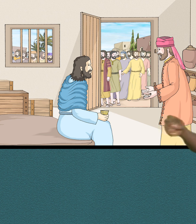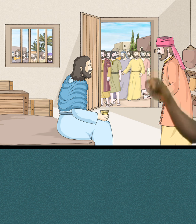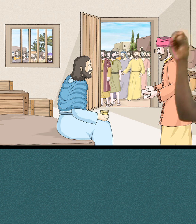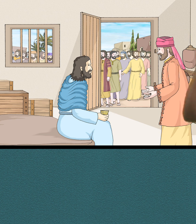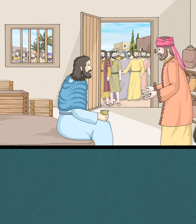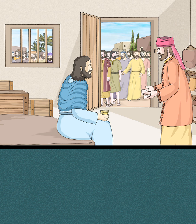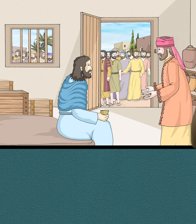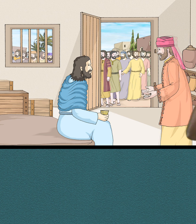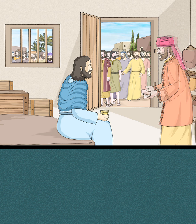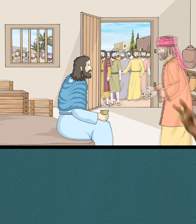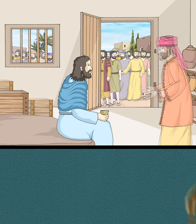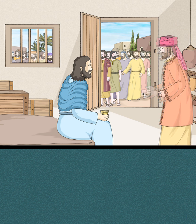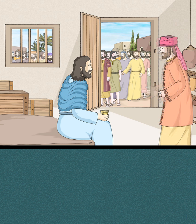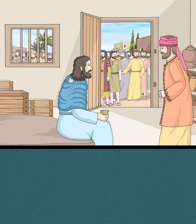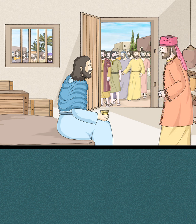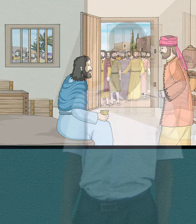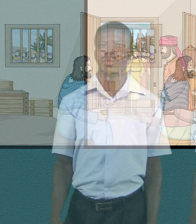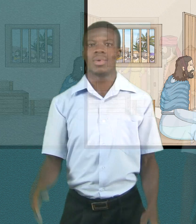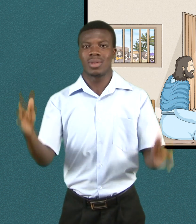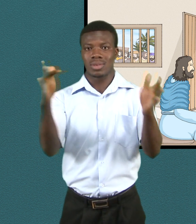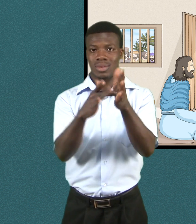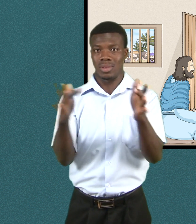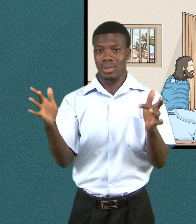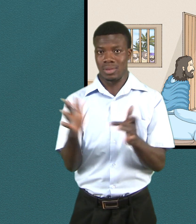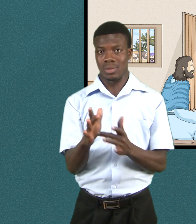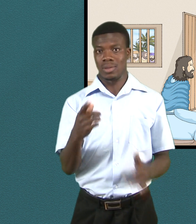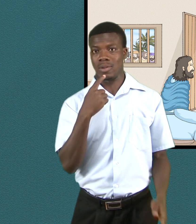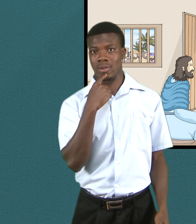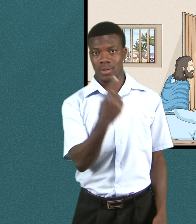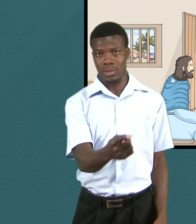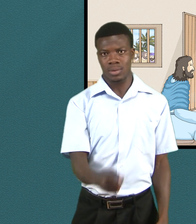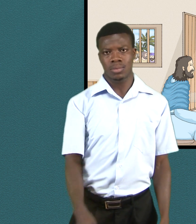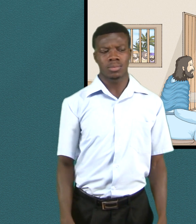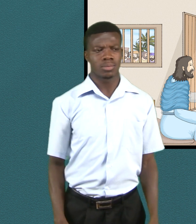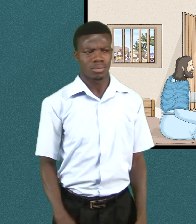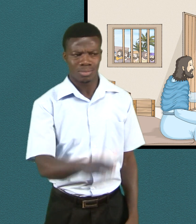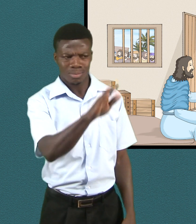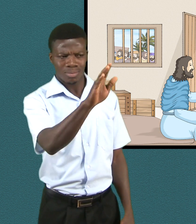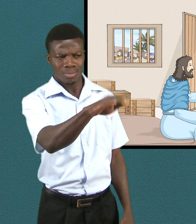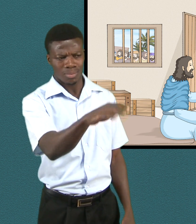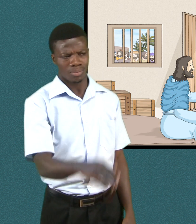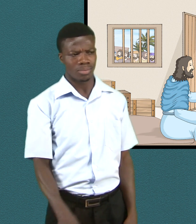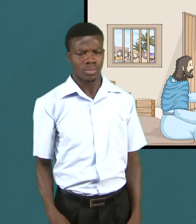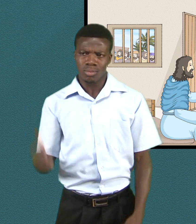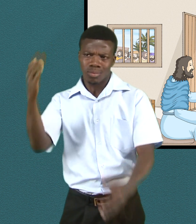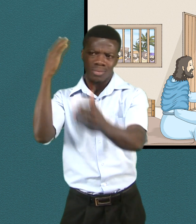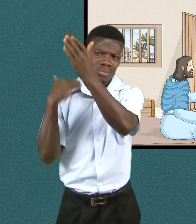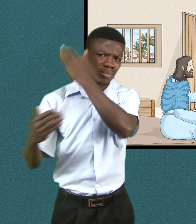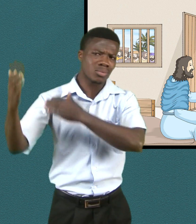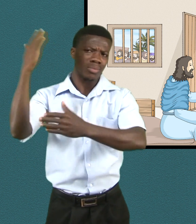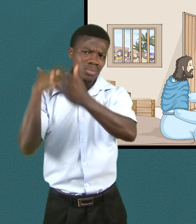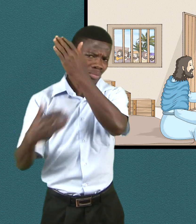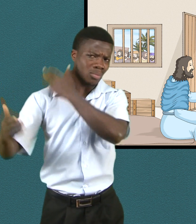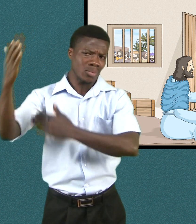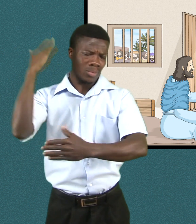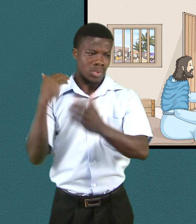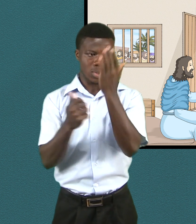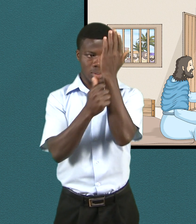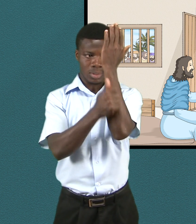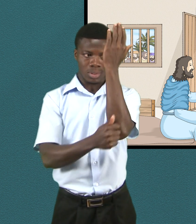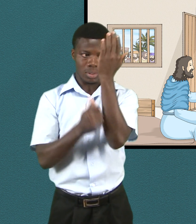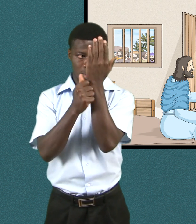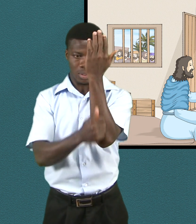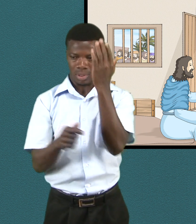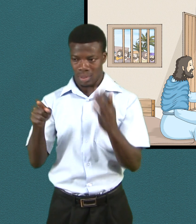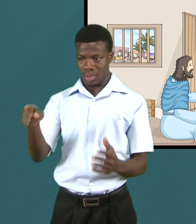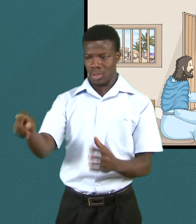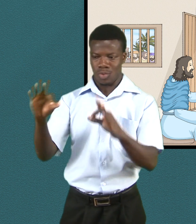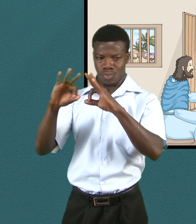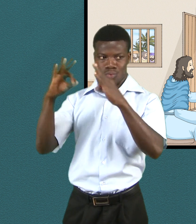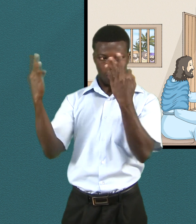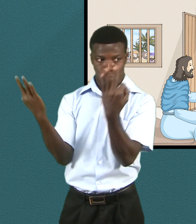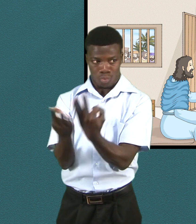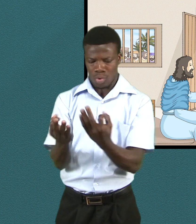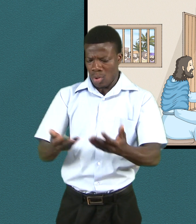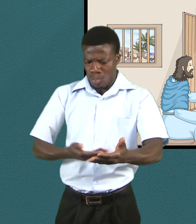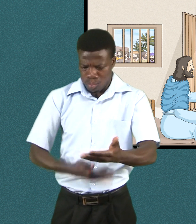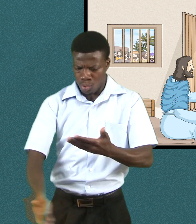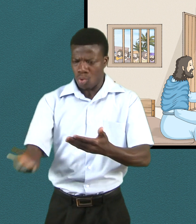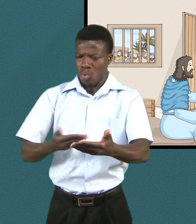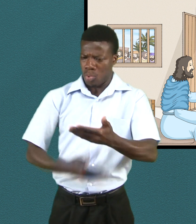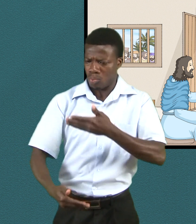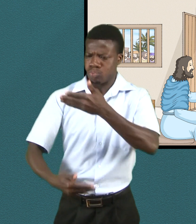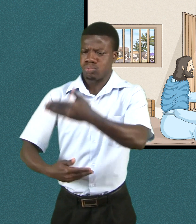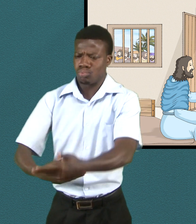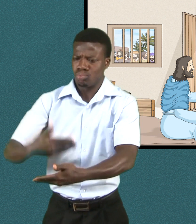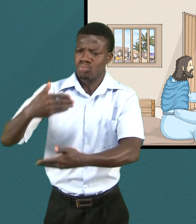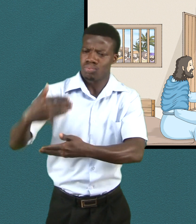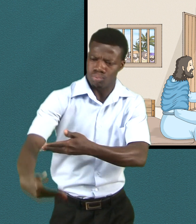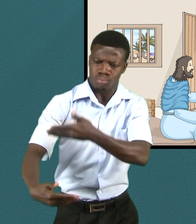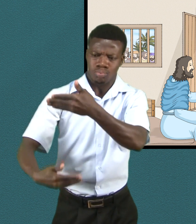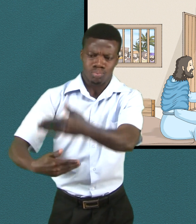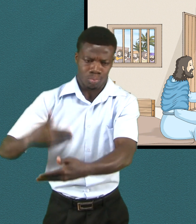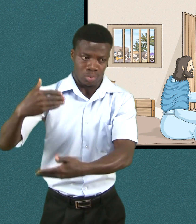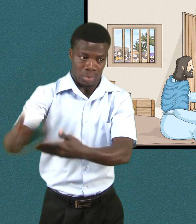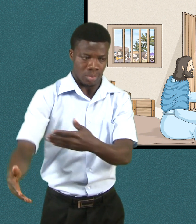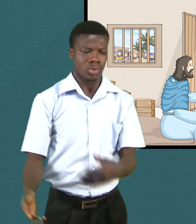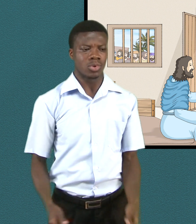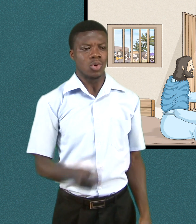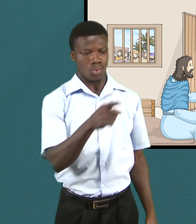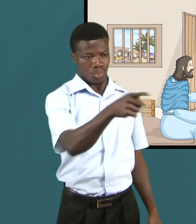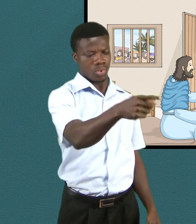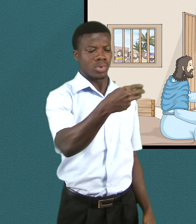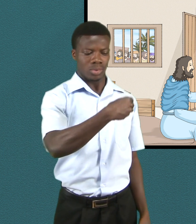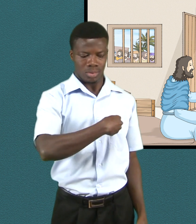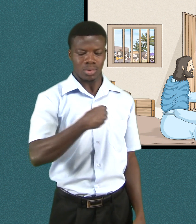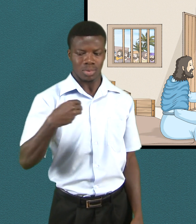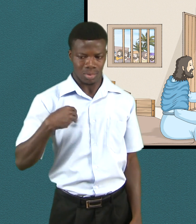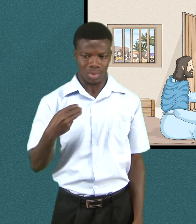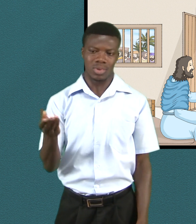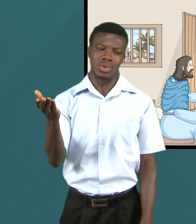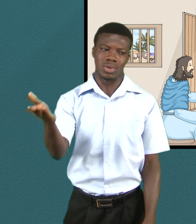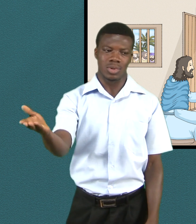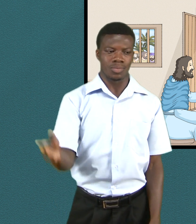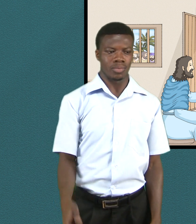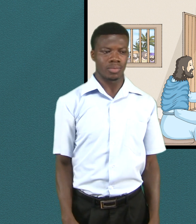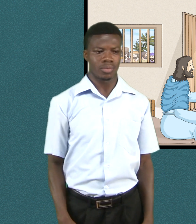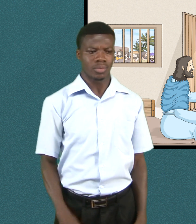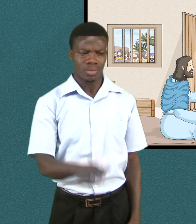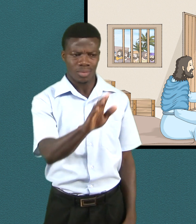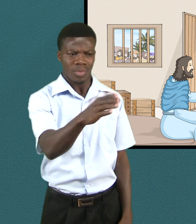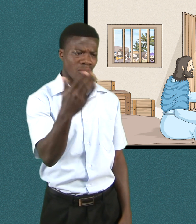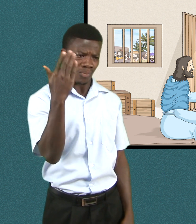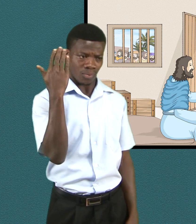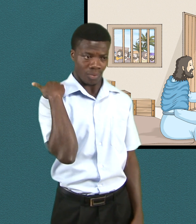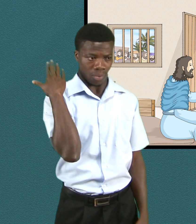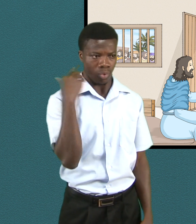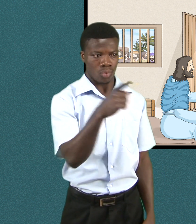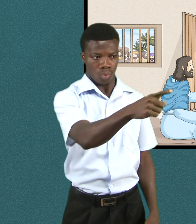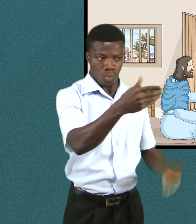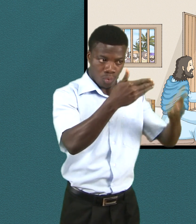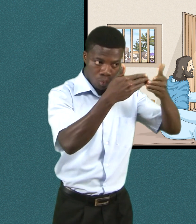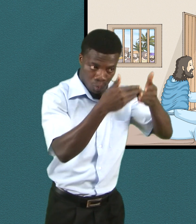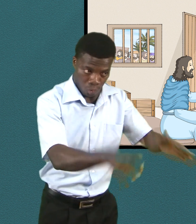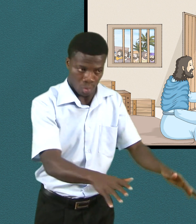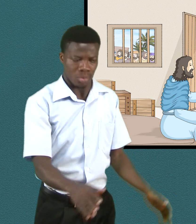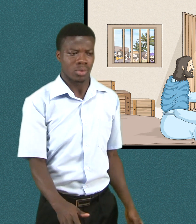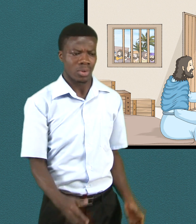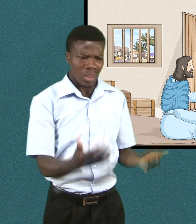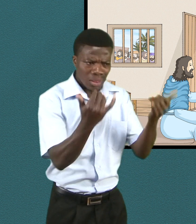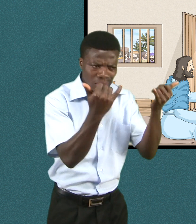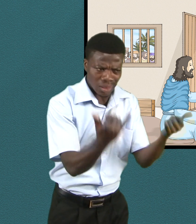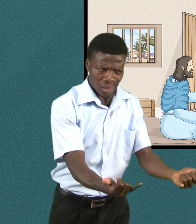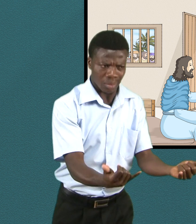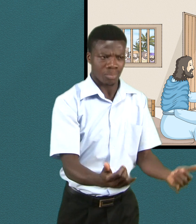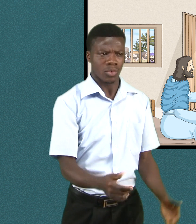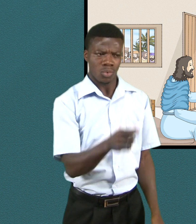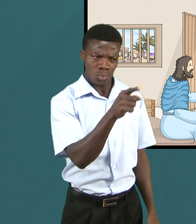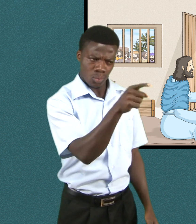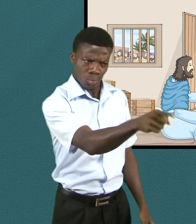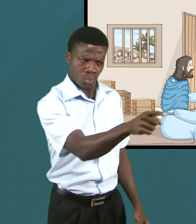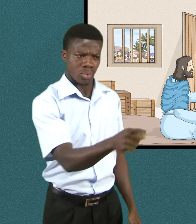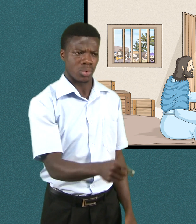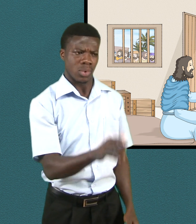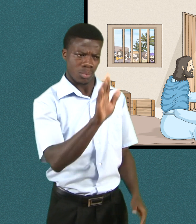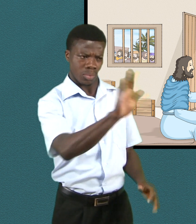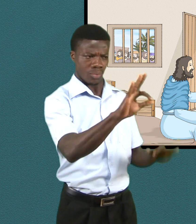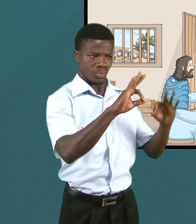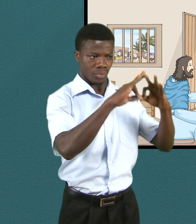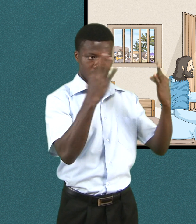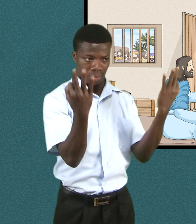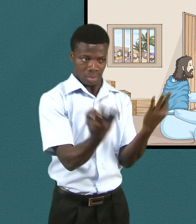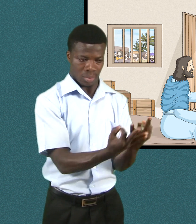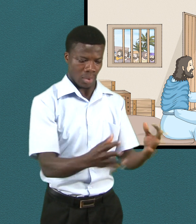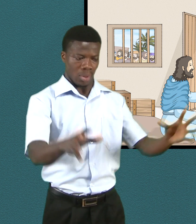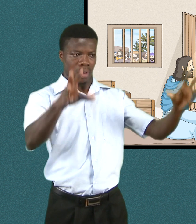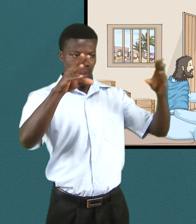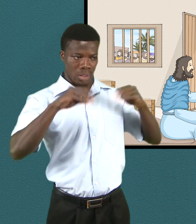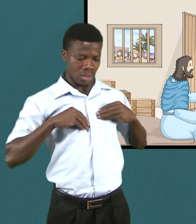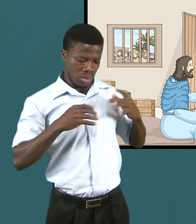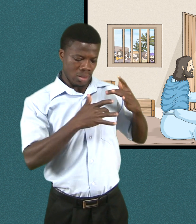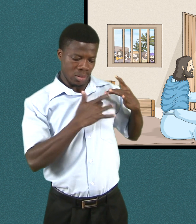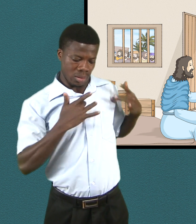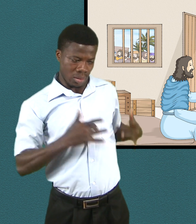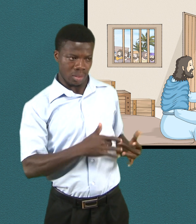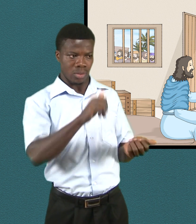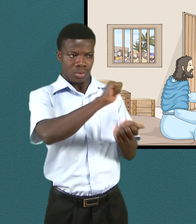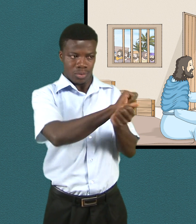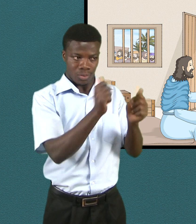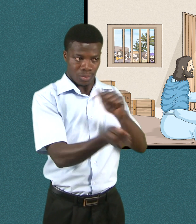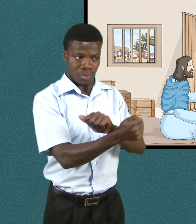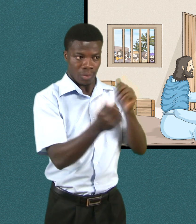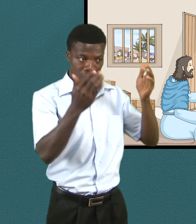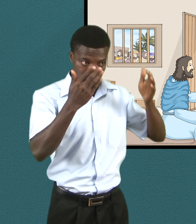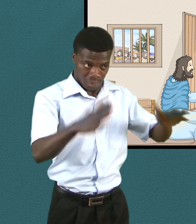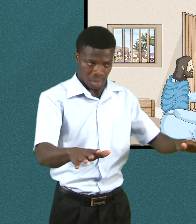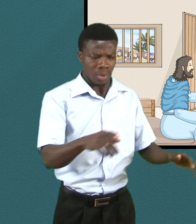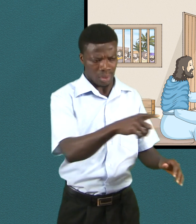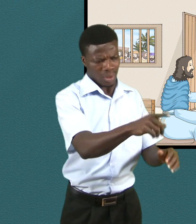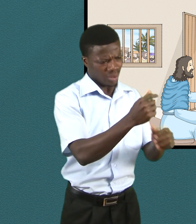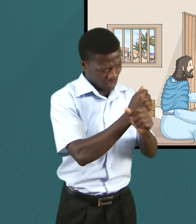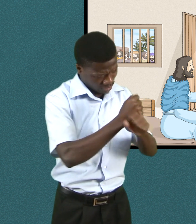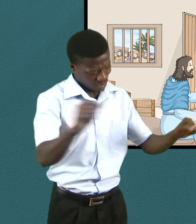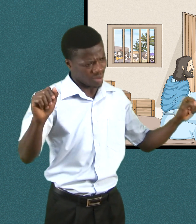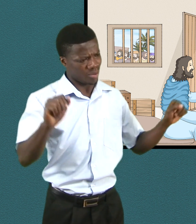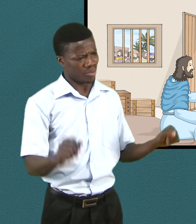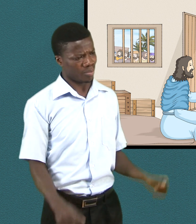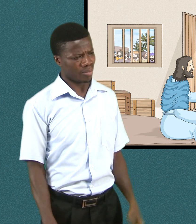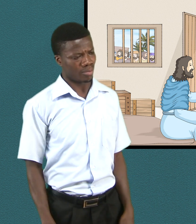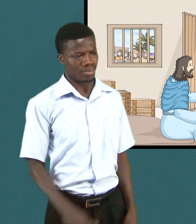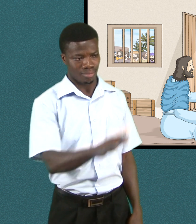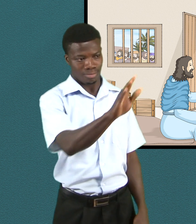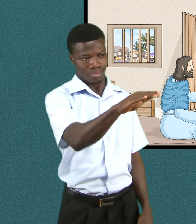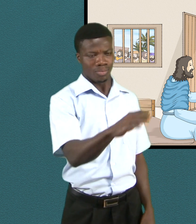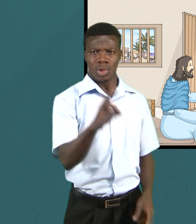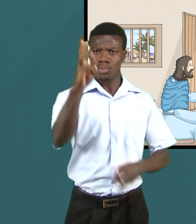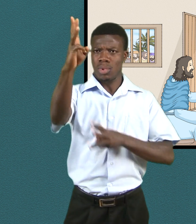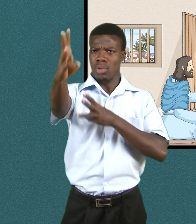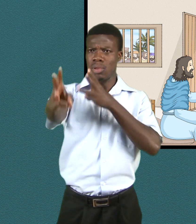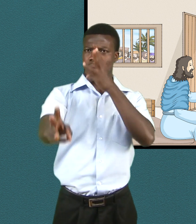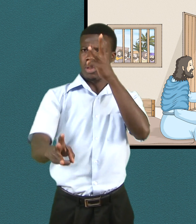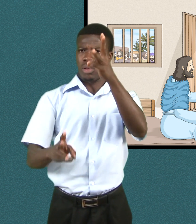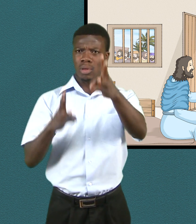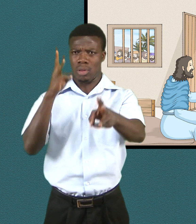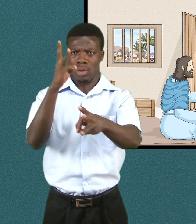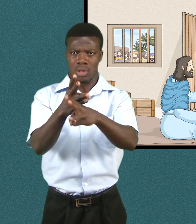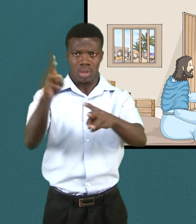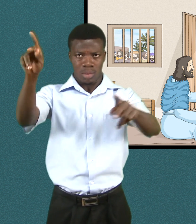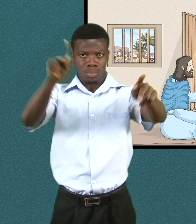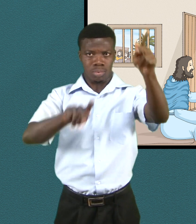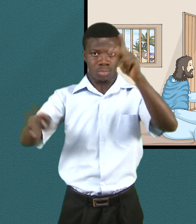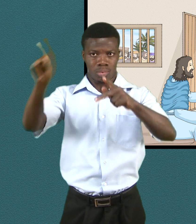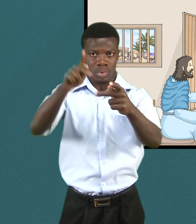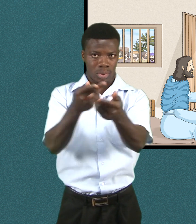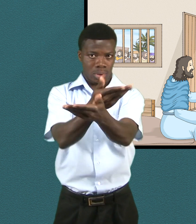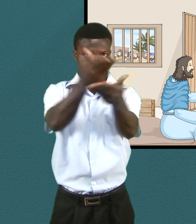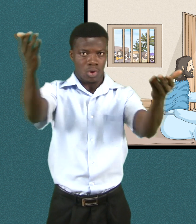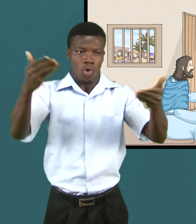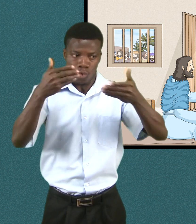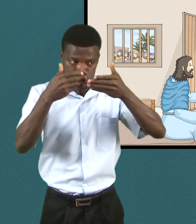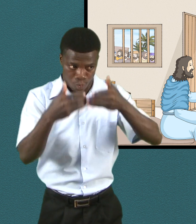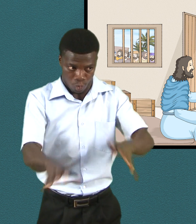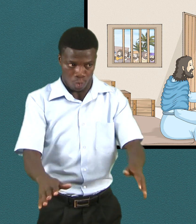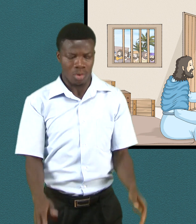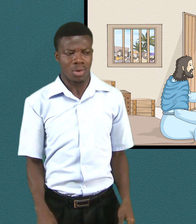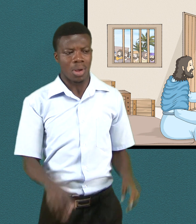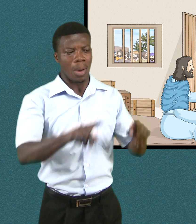Jesus said to him, “Today salvation has come to this house, because this man too is a son of Abraham.